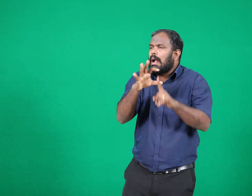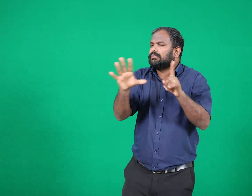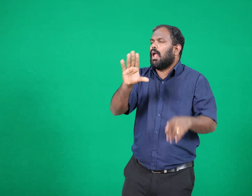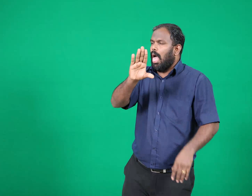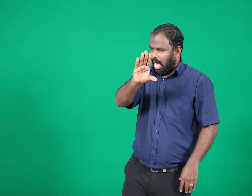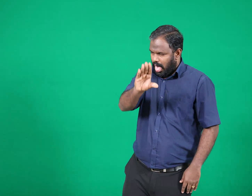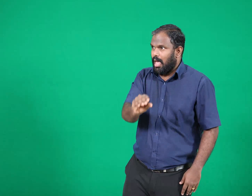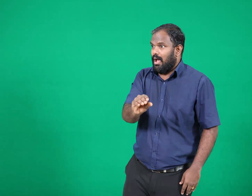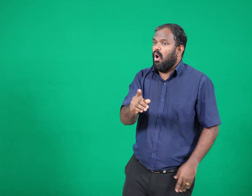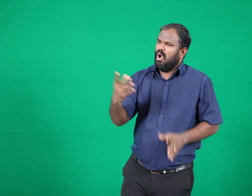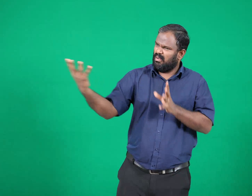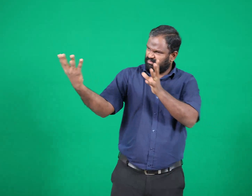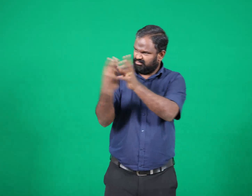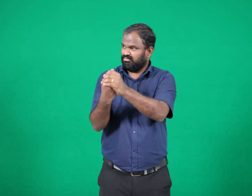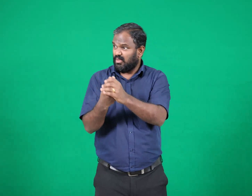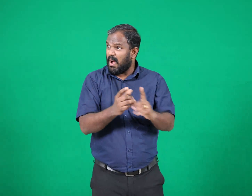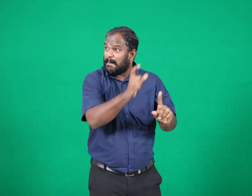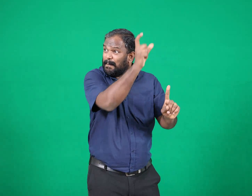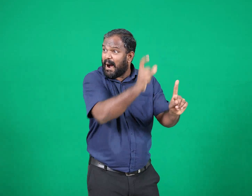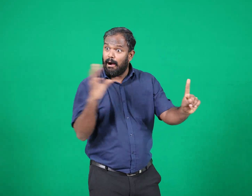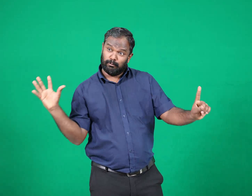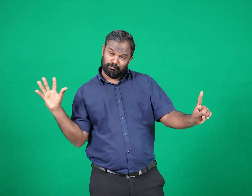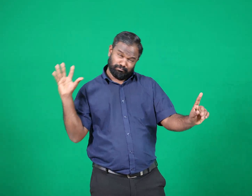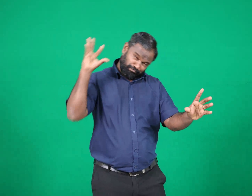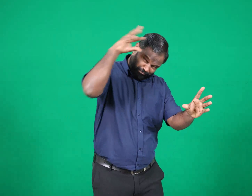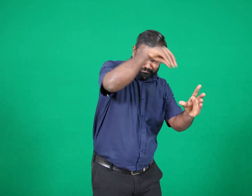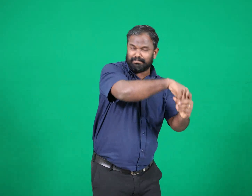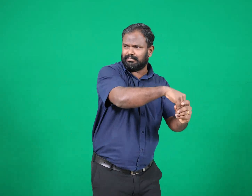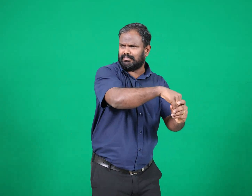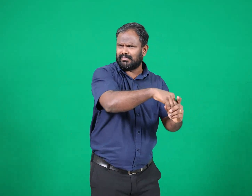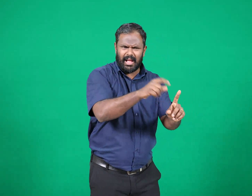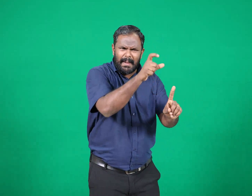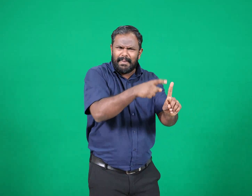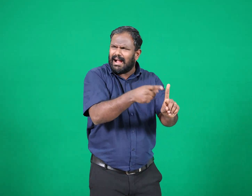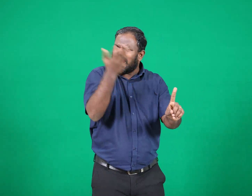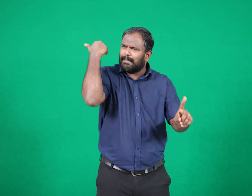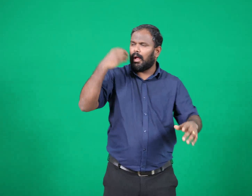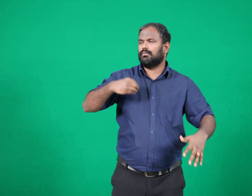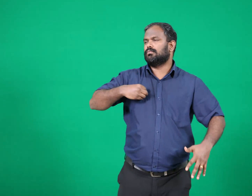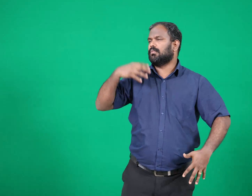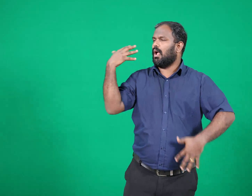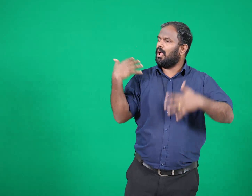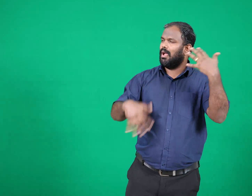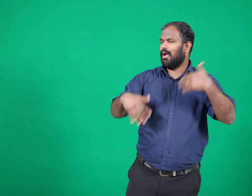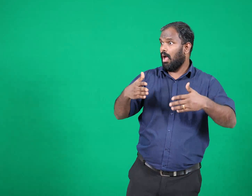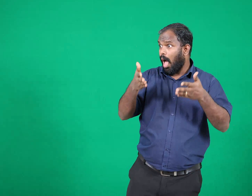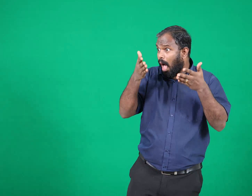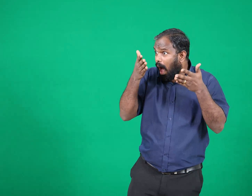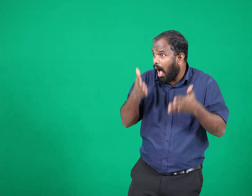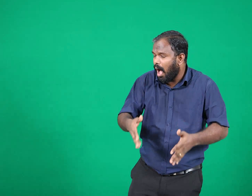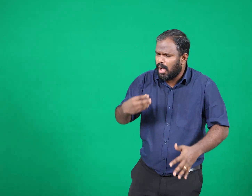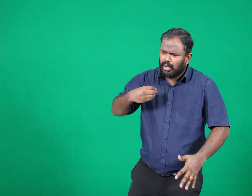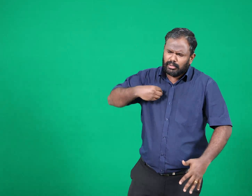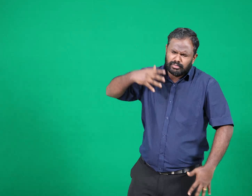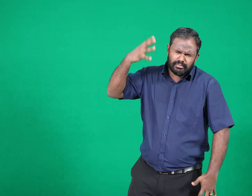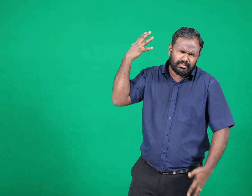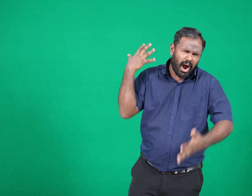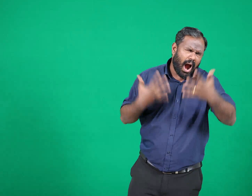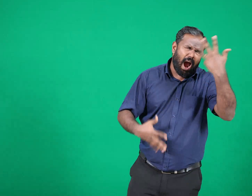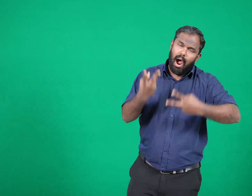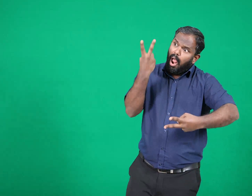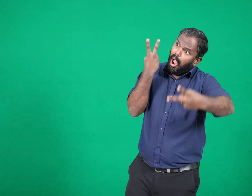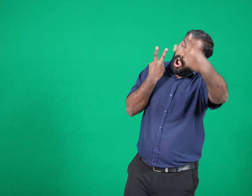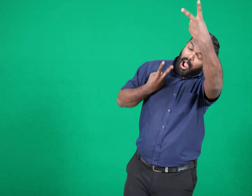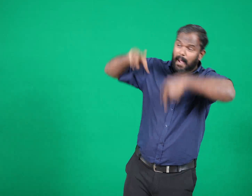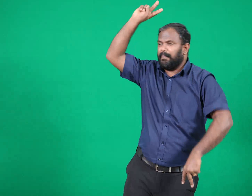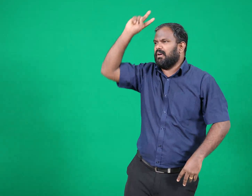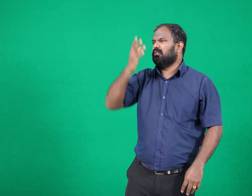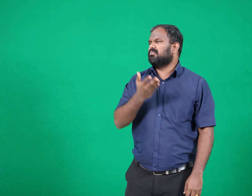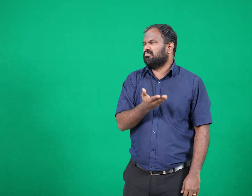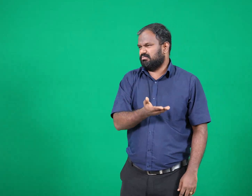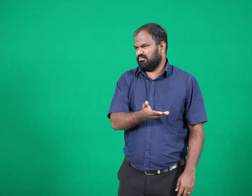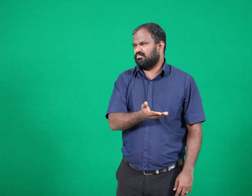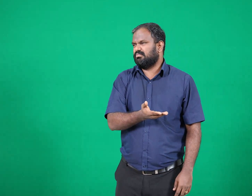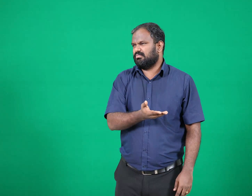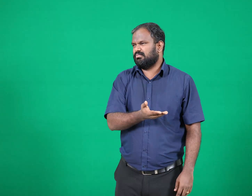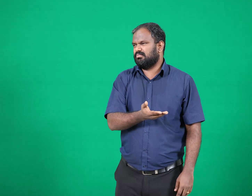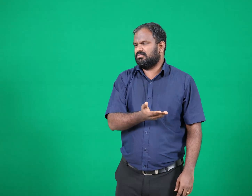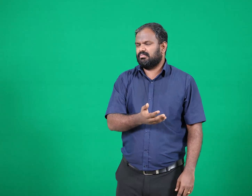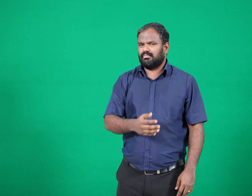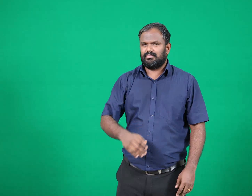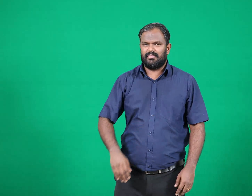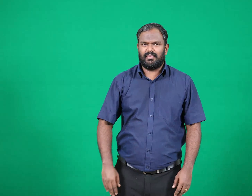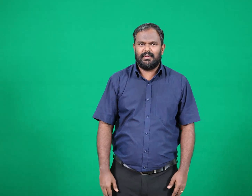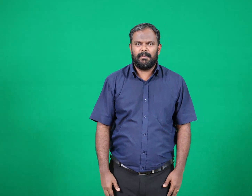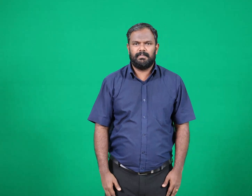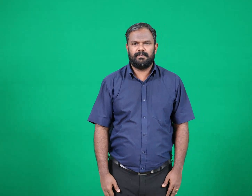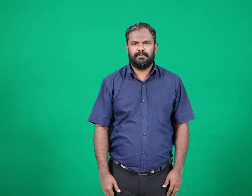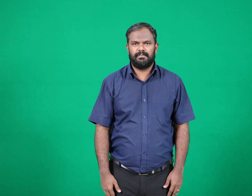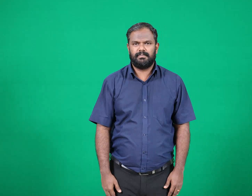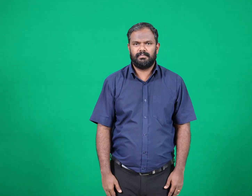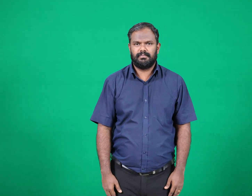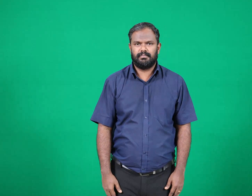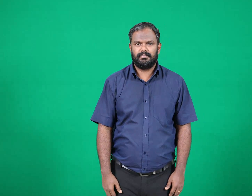And the final plight of that man is worse than the first."